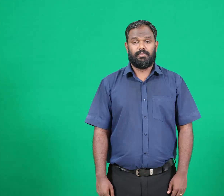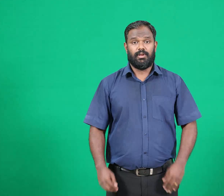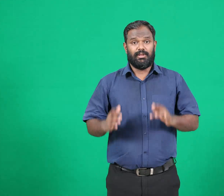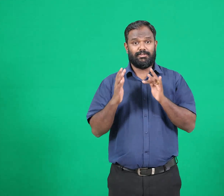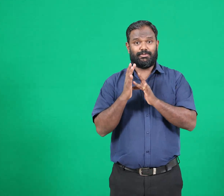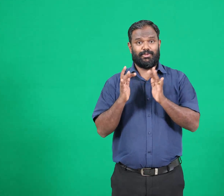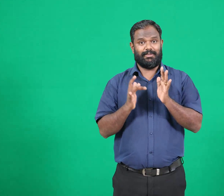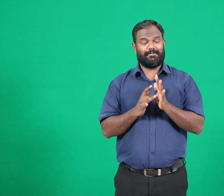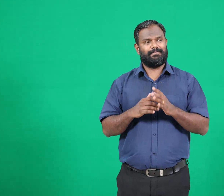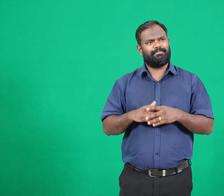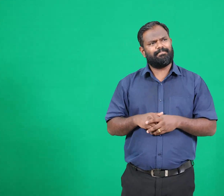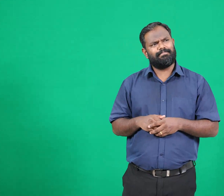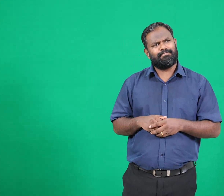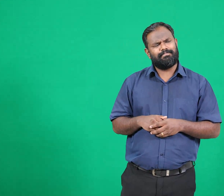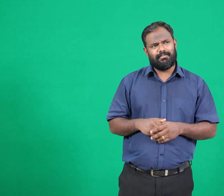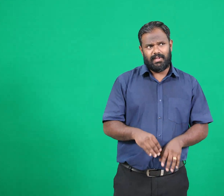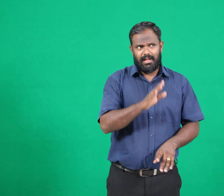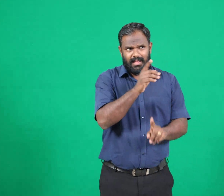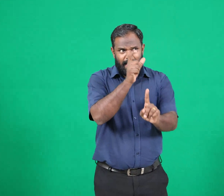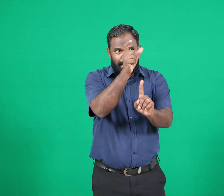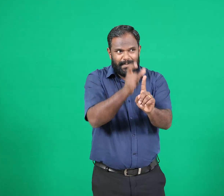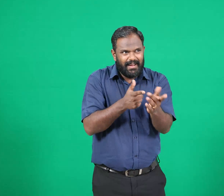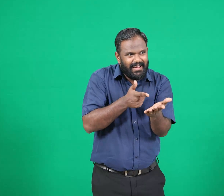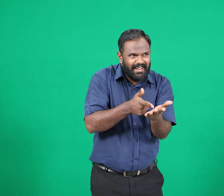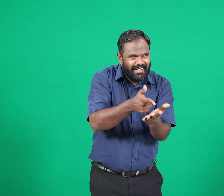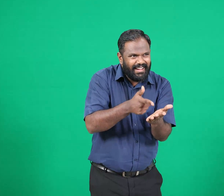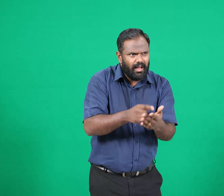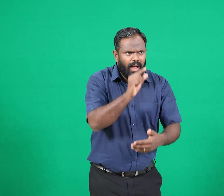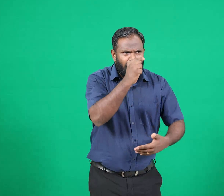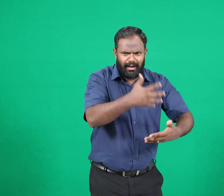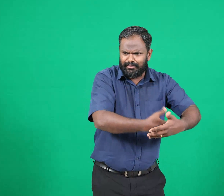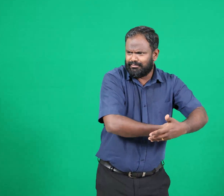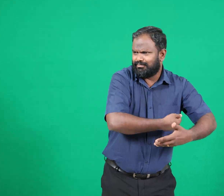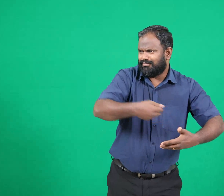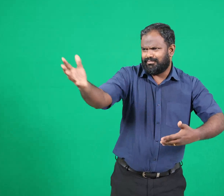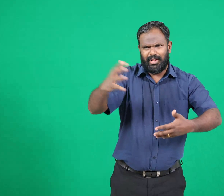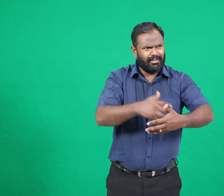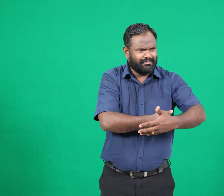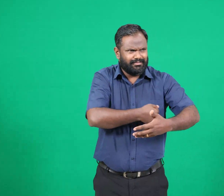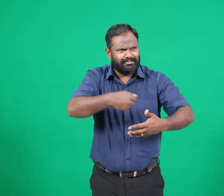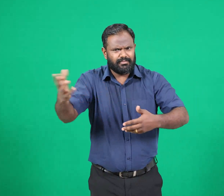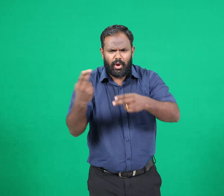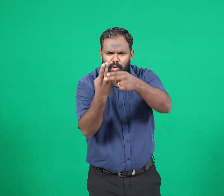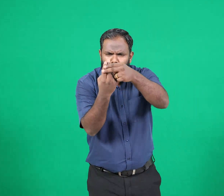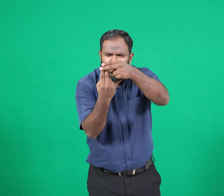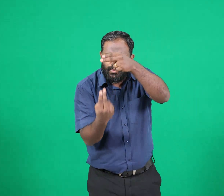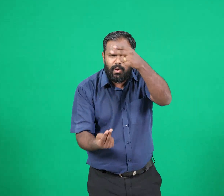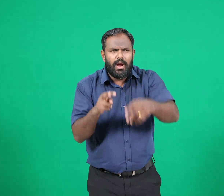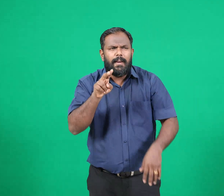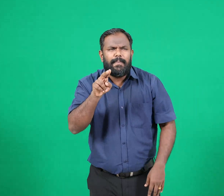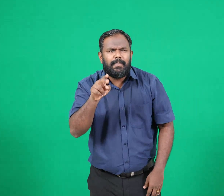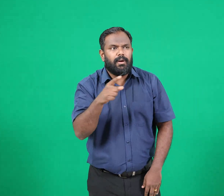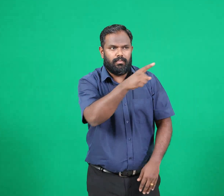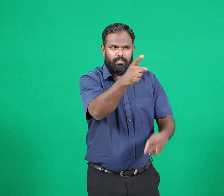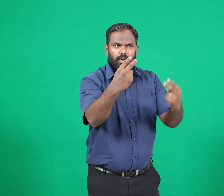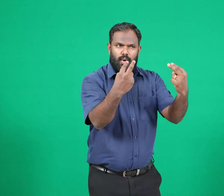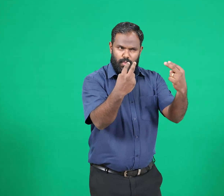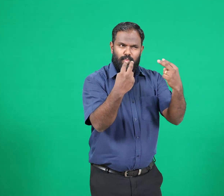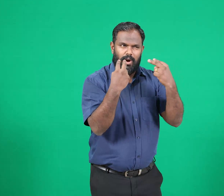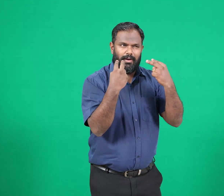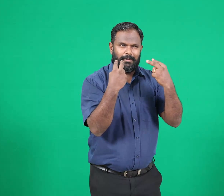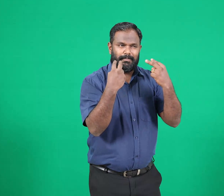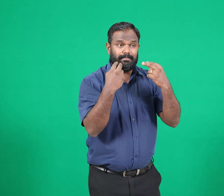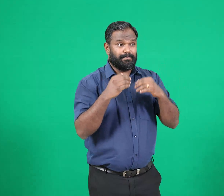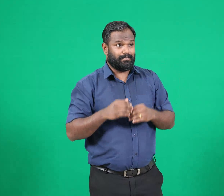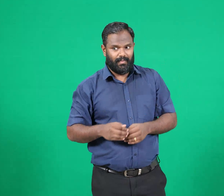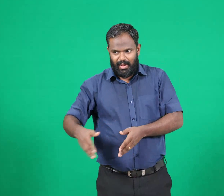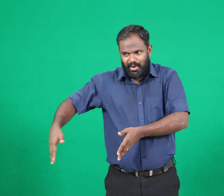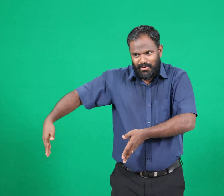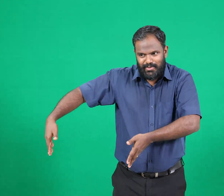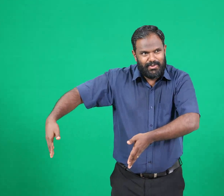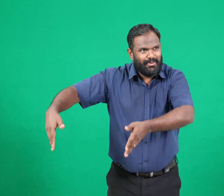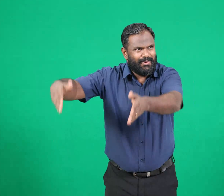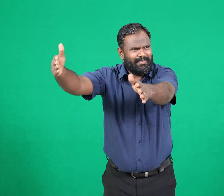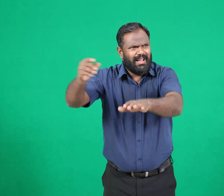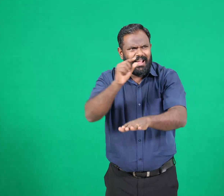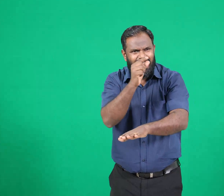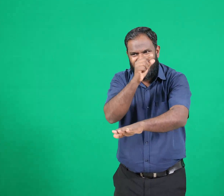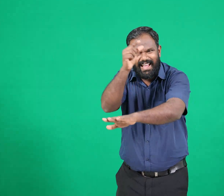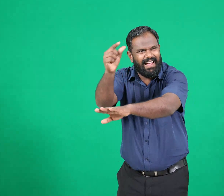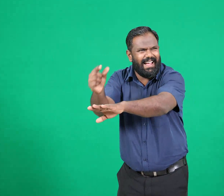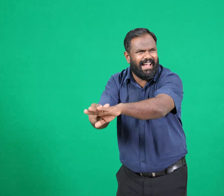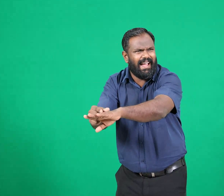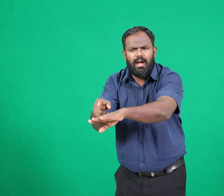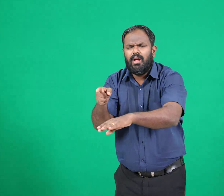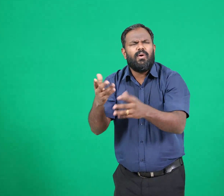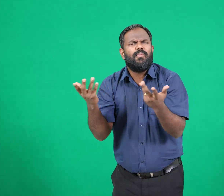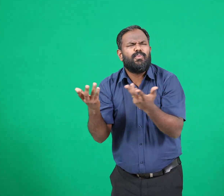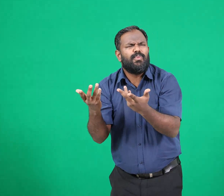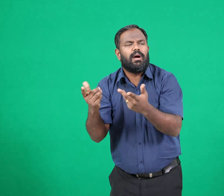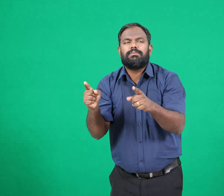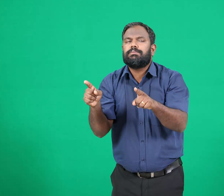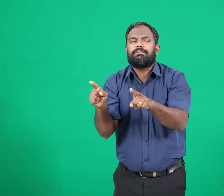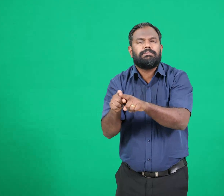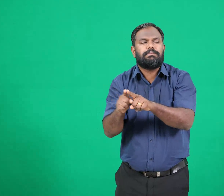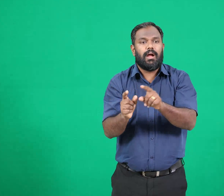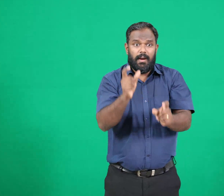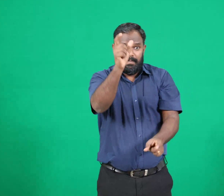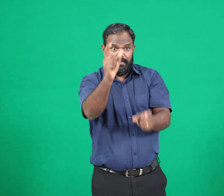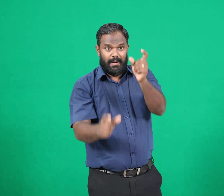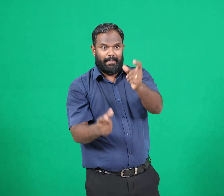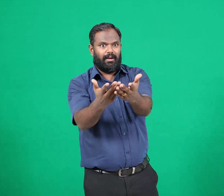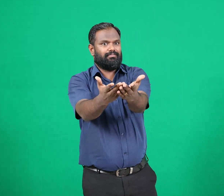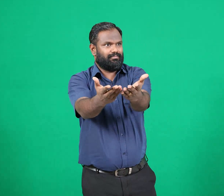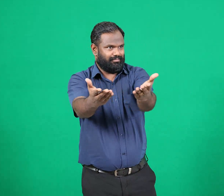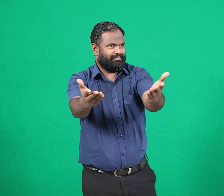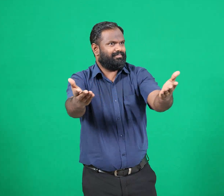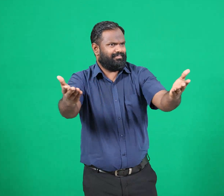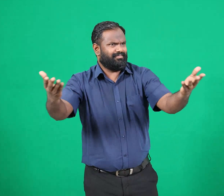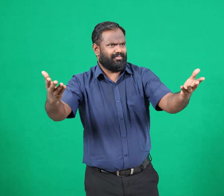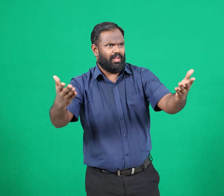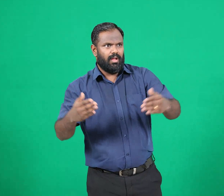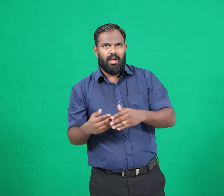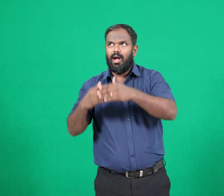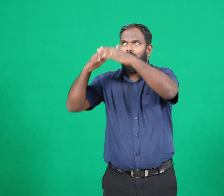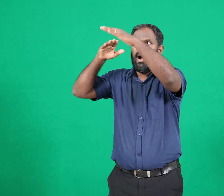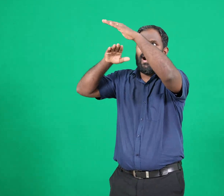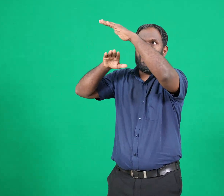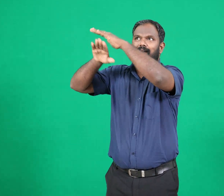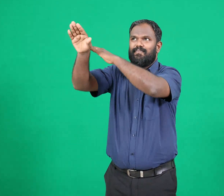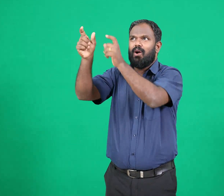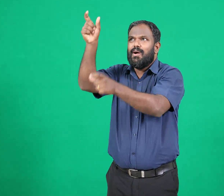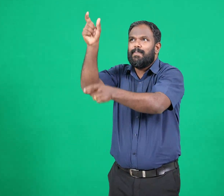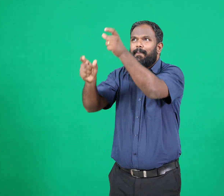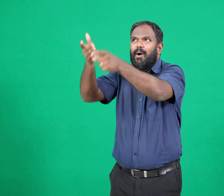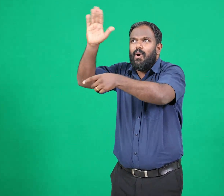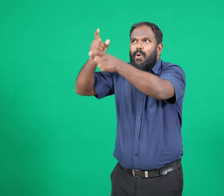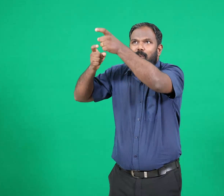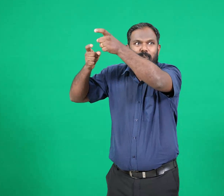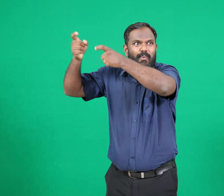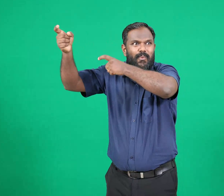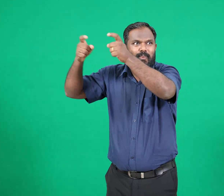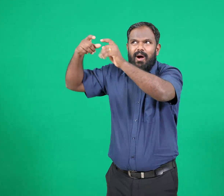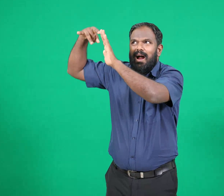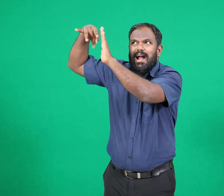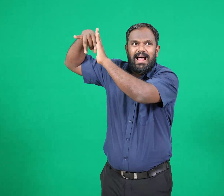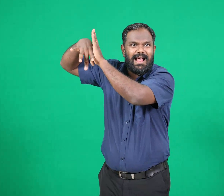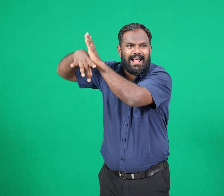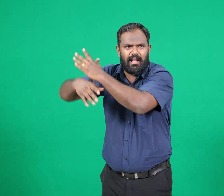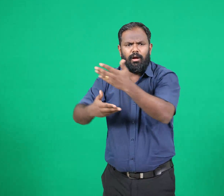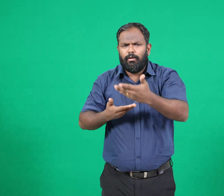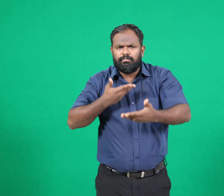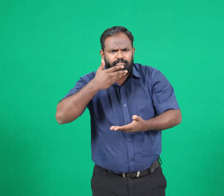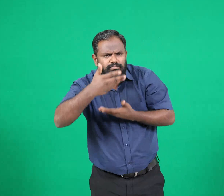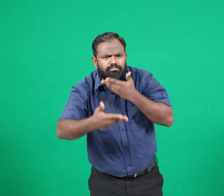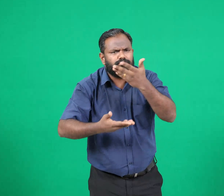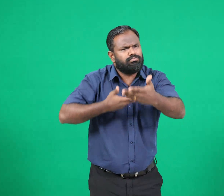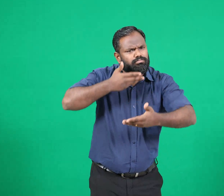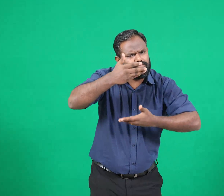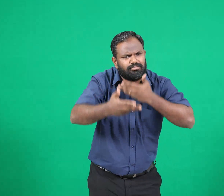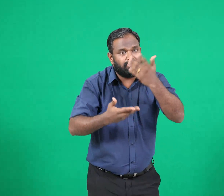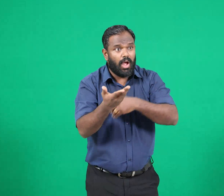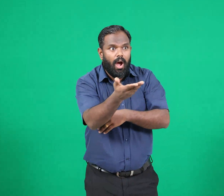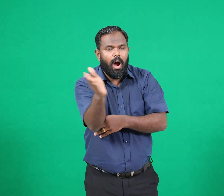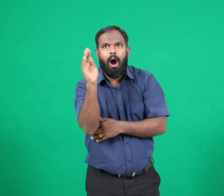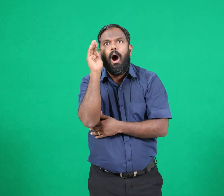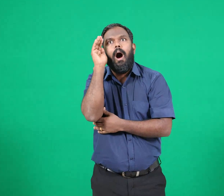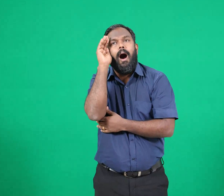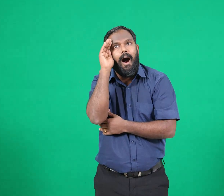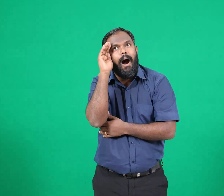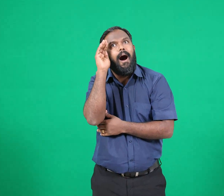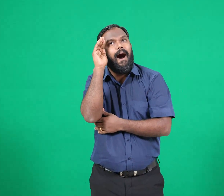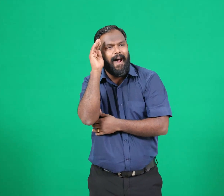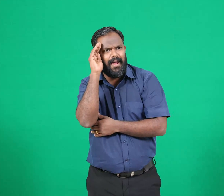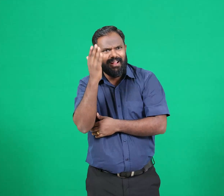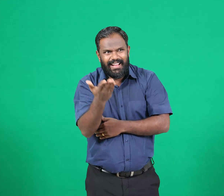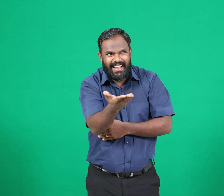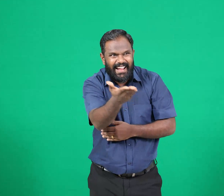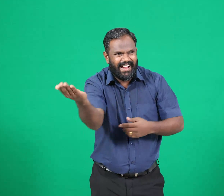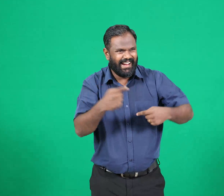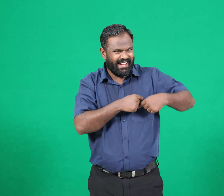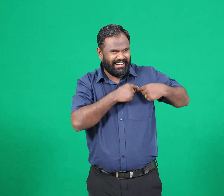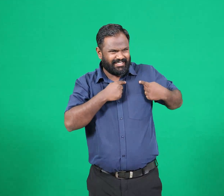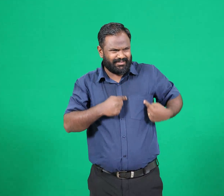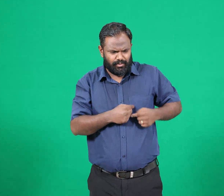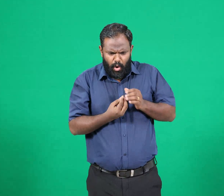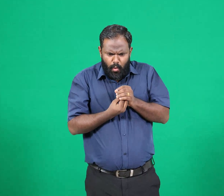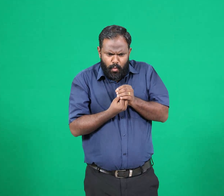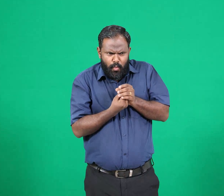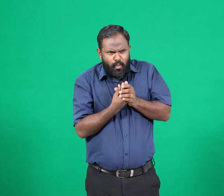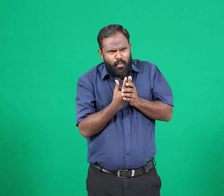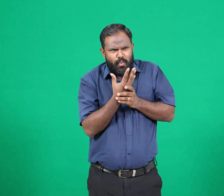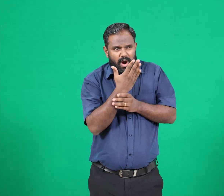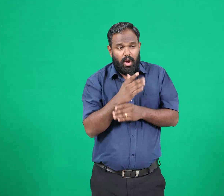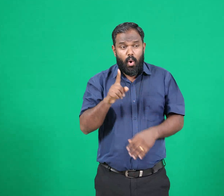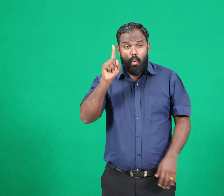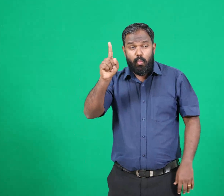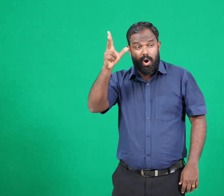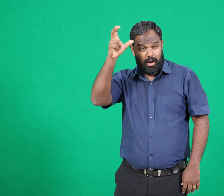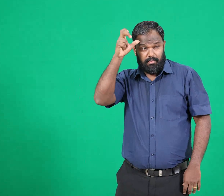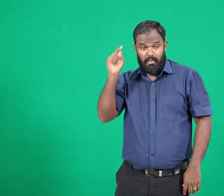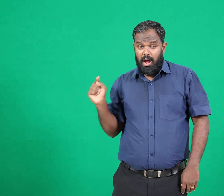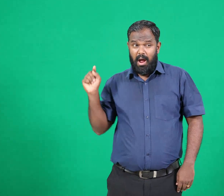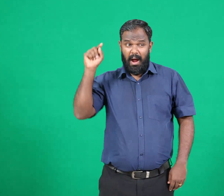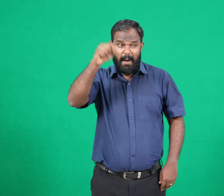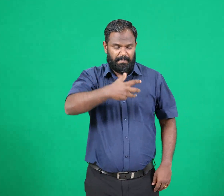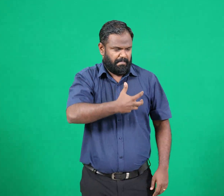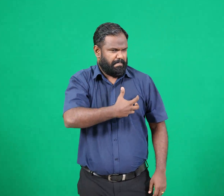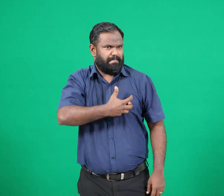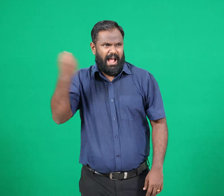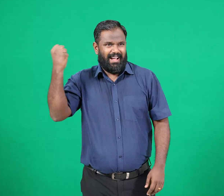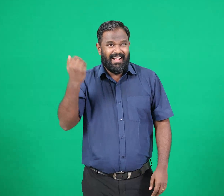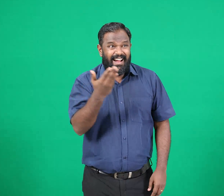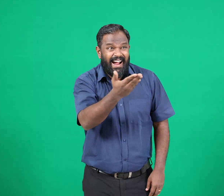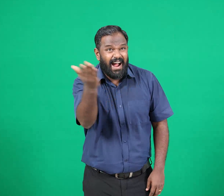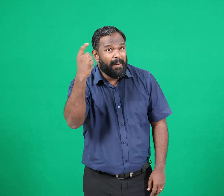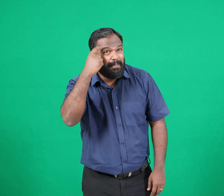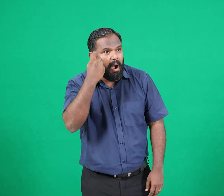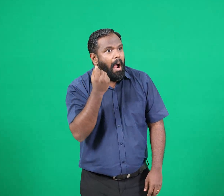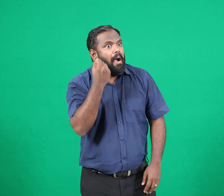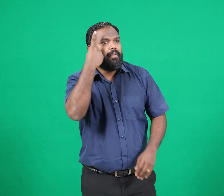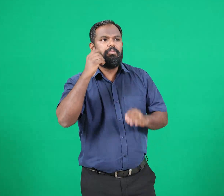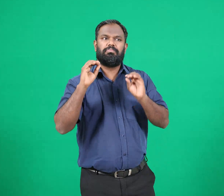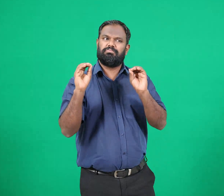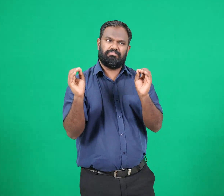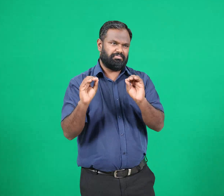Consider, then, the parable of the sower: When anyone hears the message of the kingdom but does not understand it, the evil one comes and snatches away what was sown in his heart.